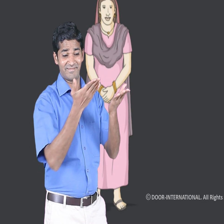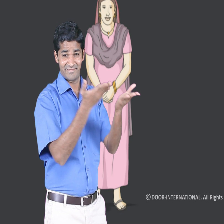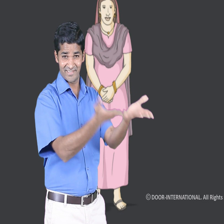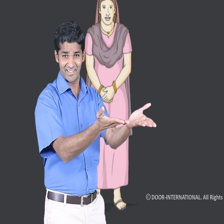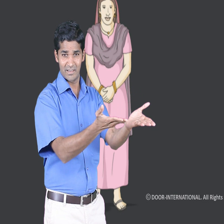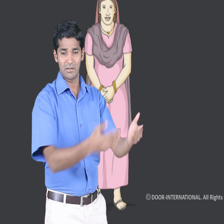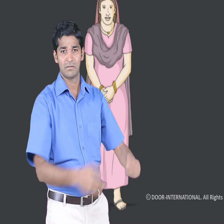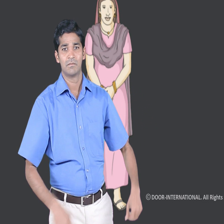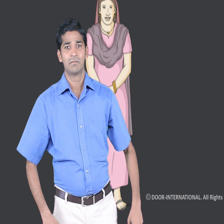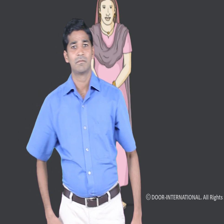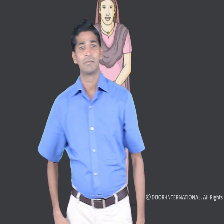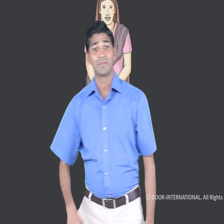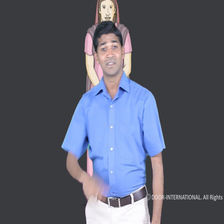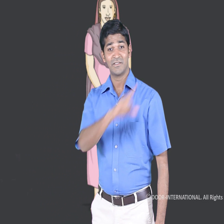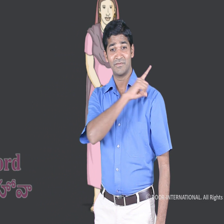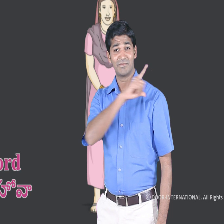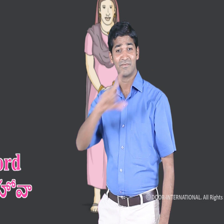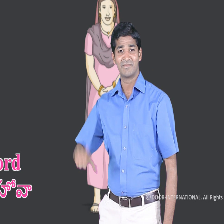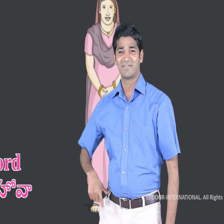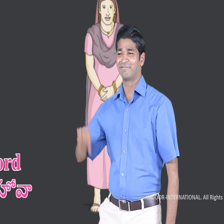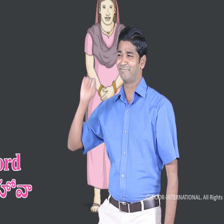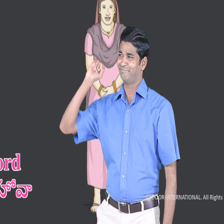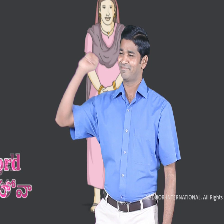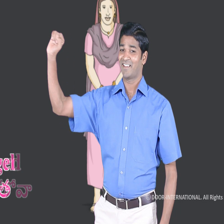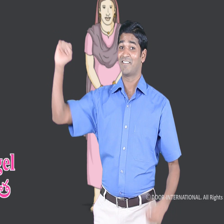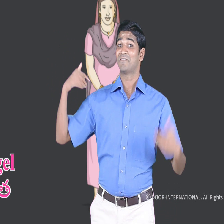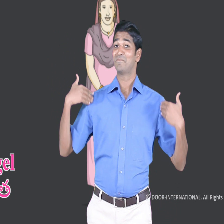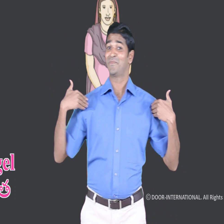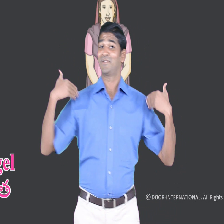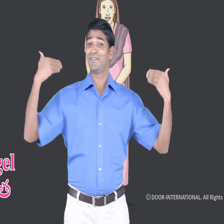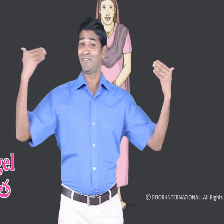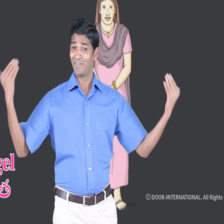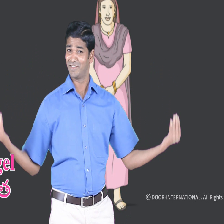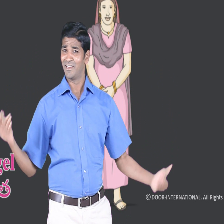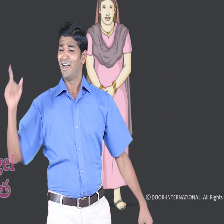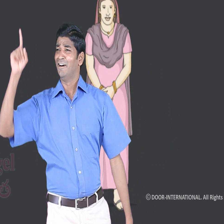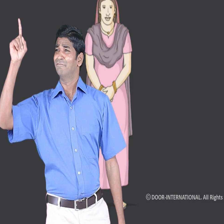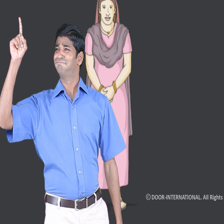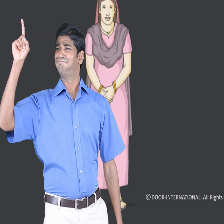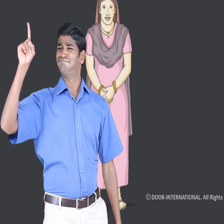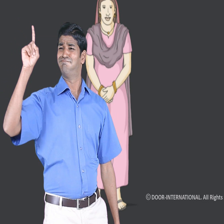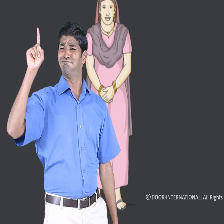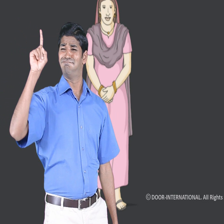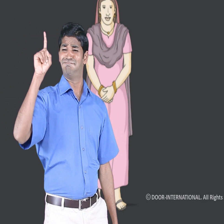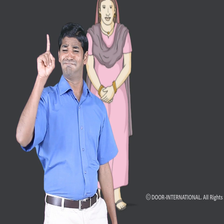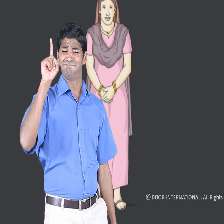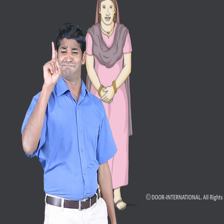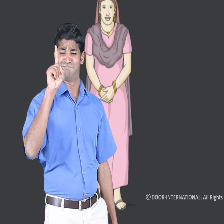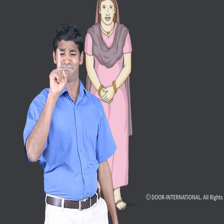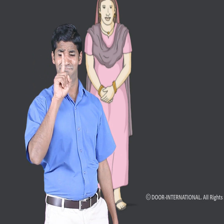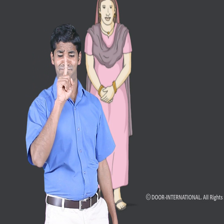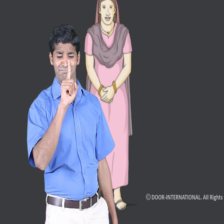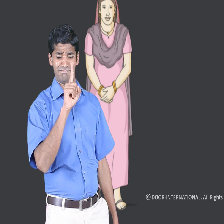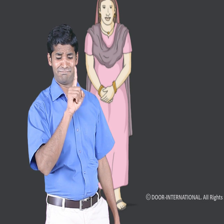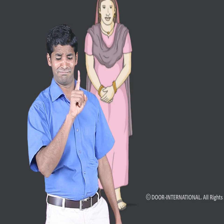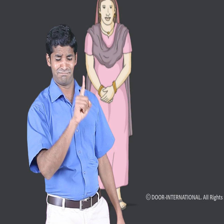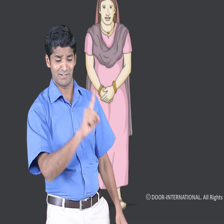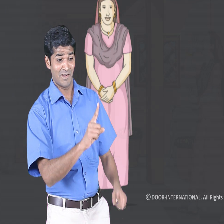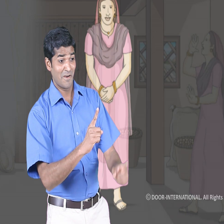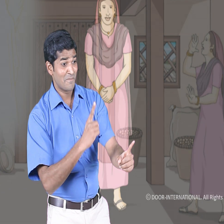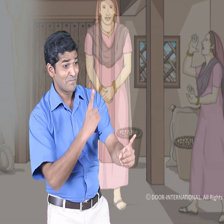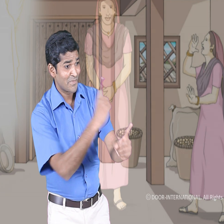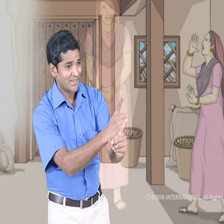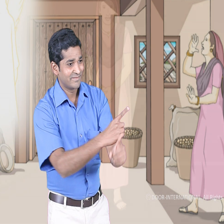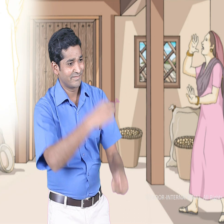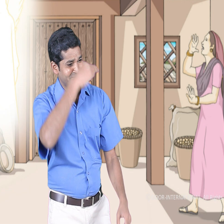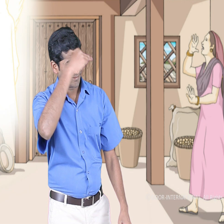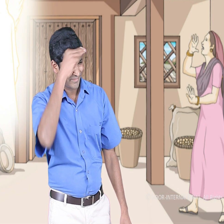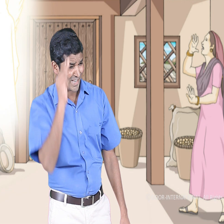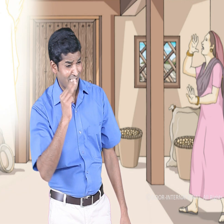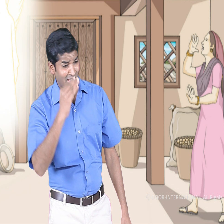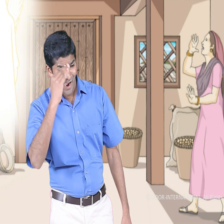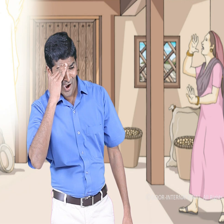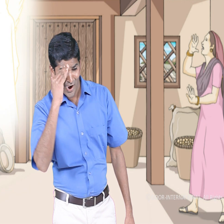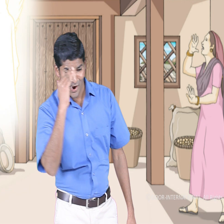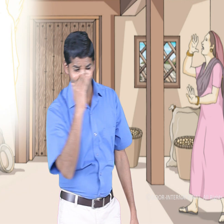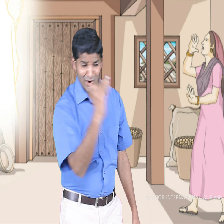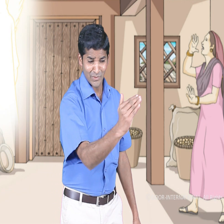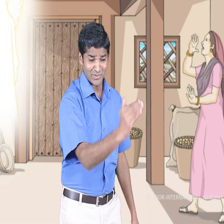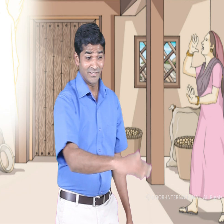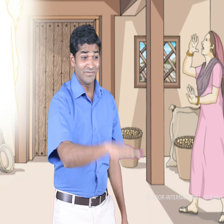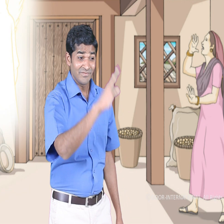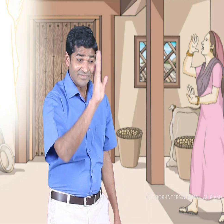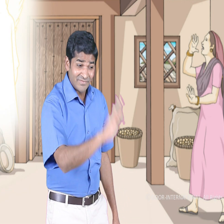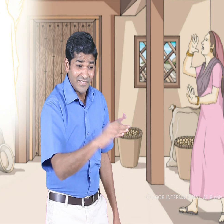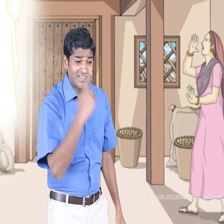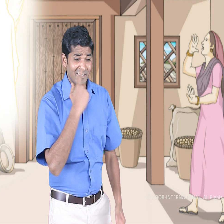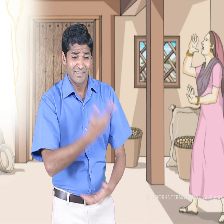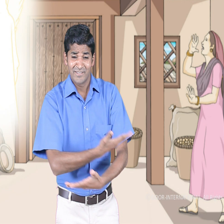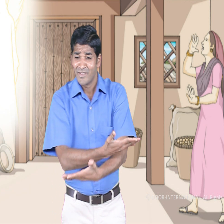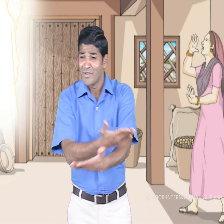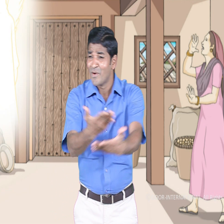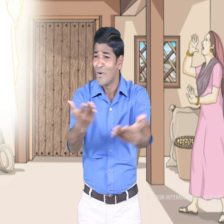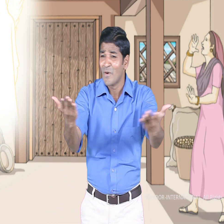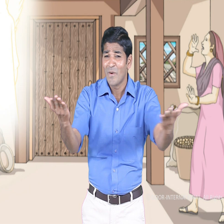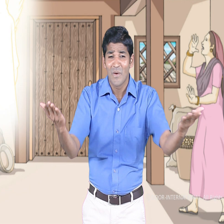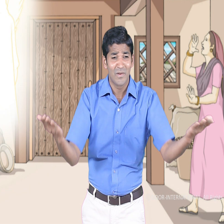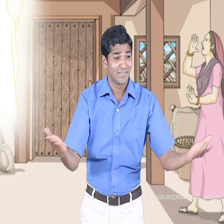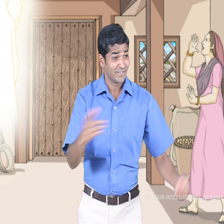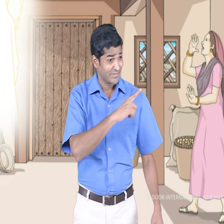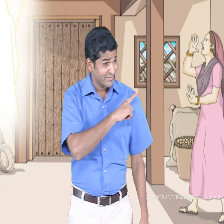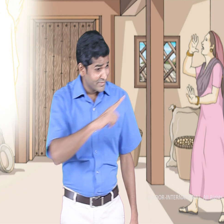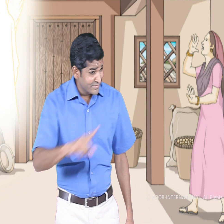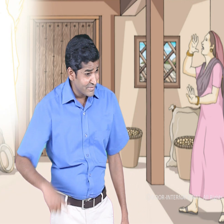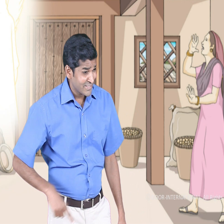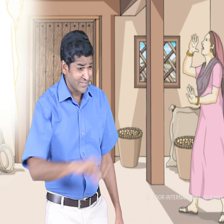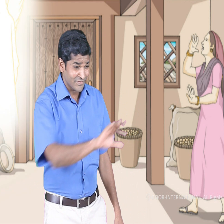The Lord is with you.”